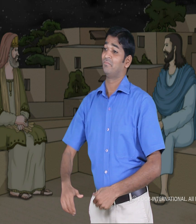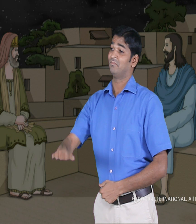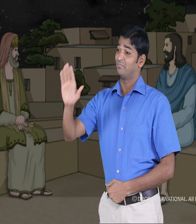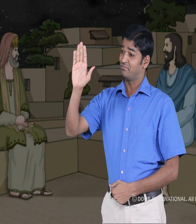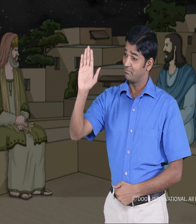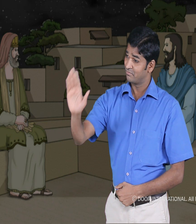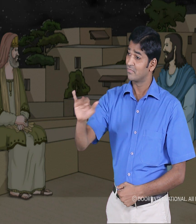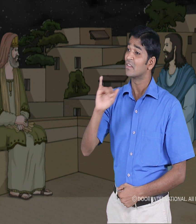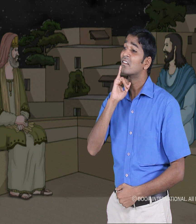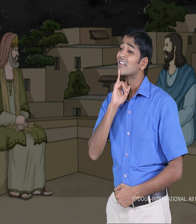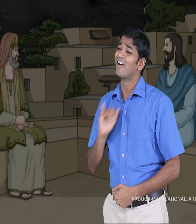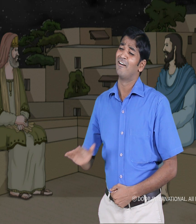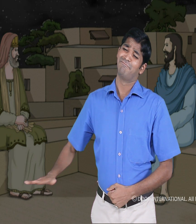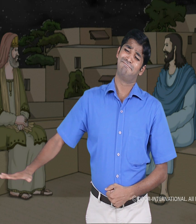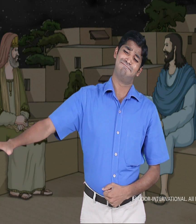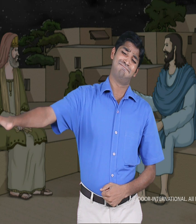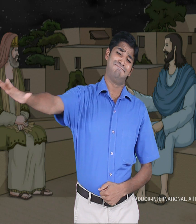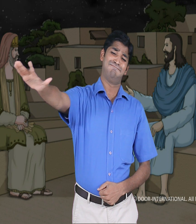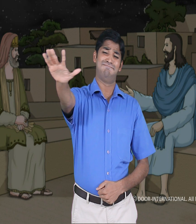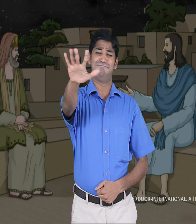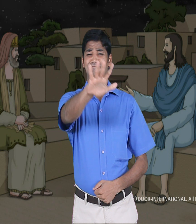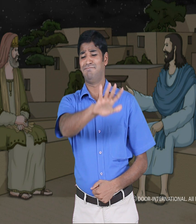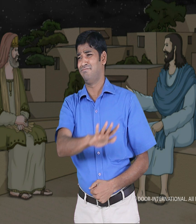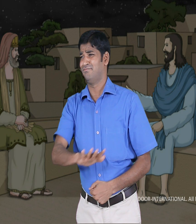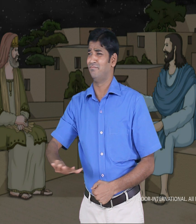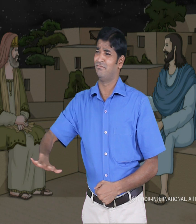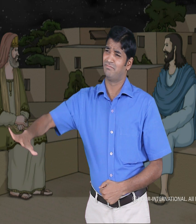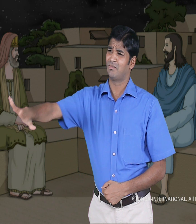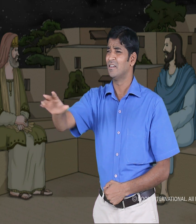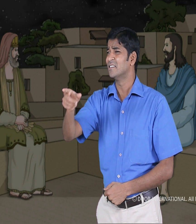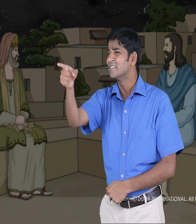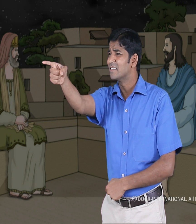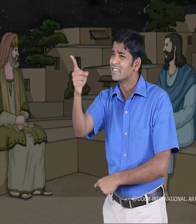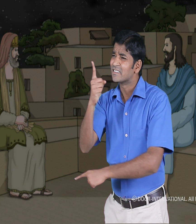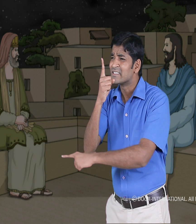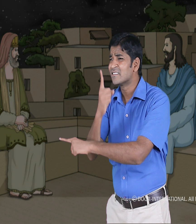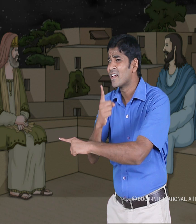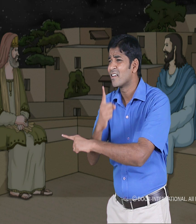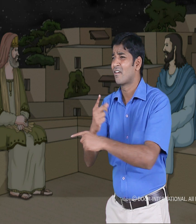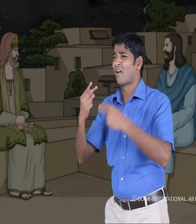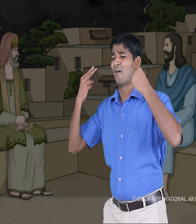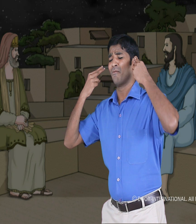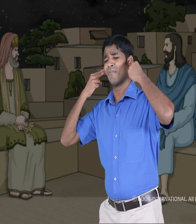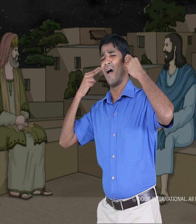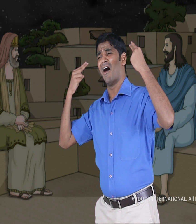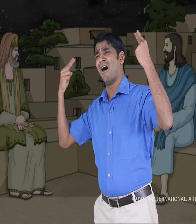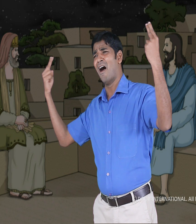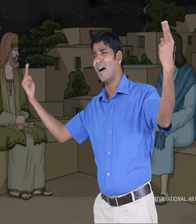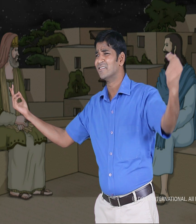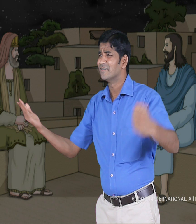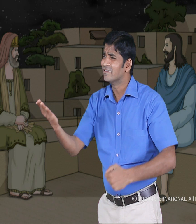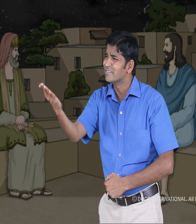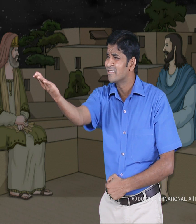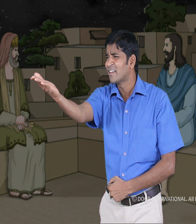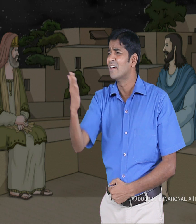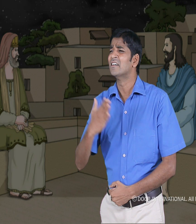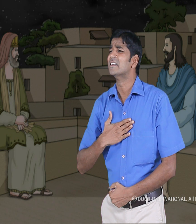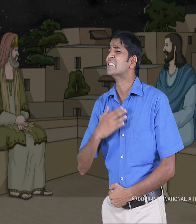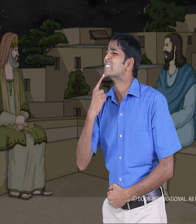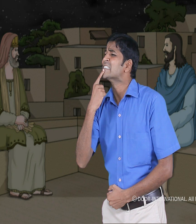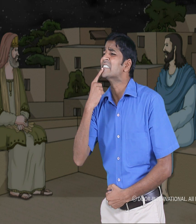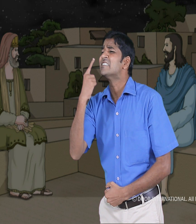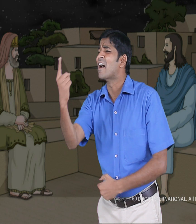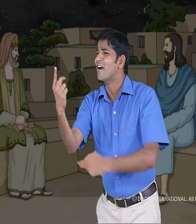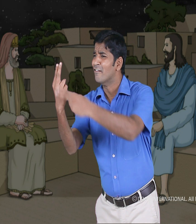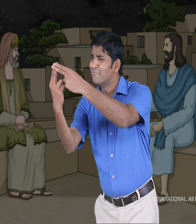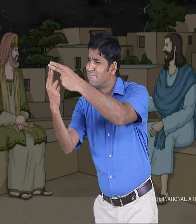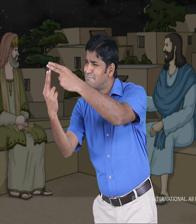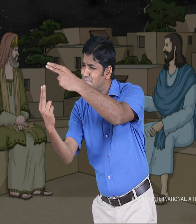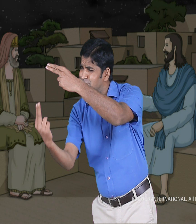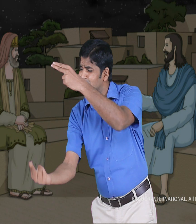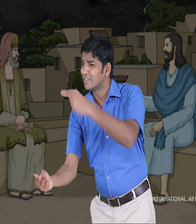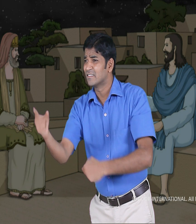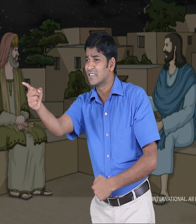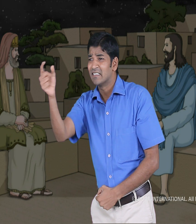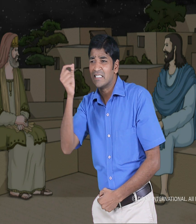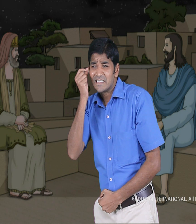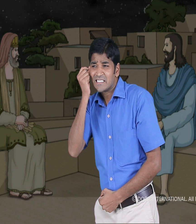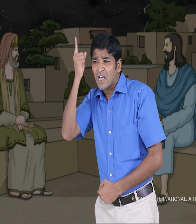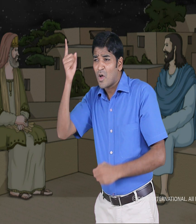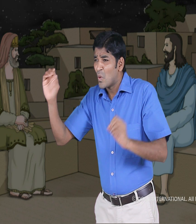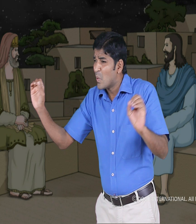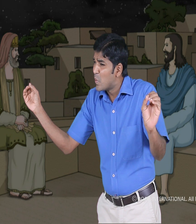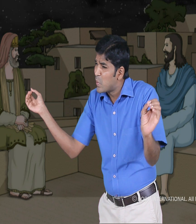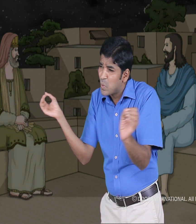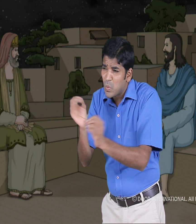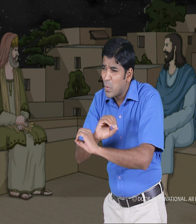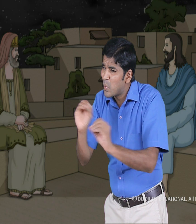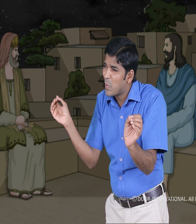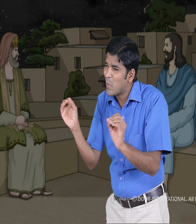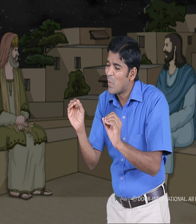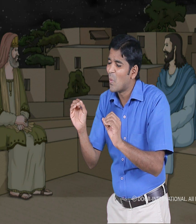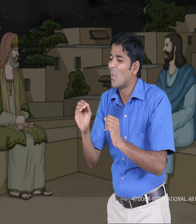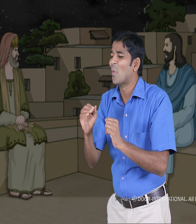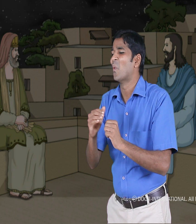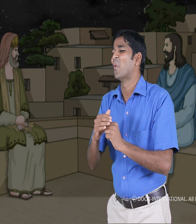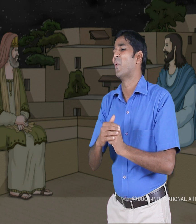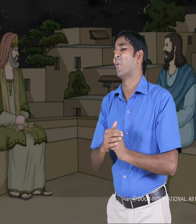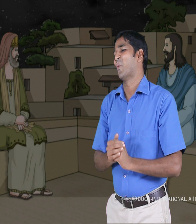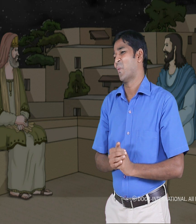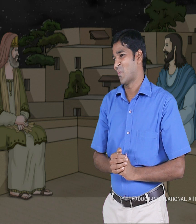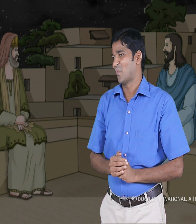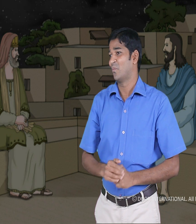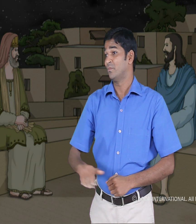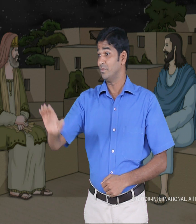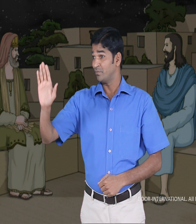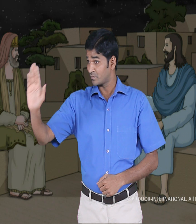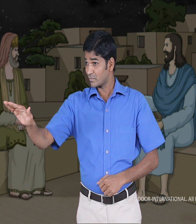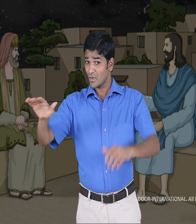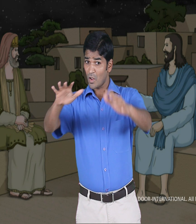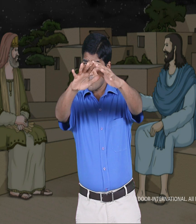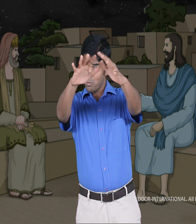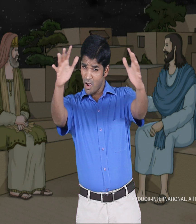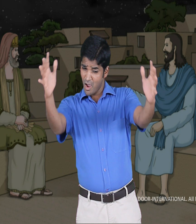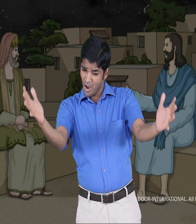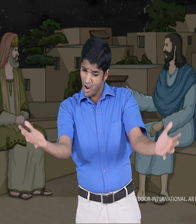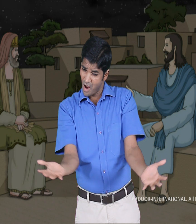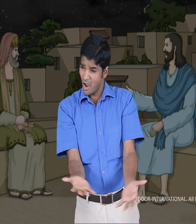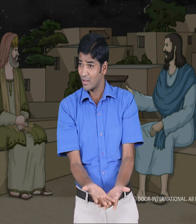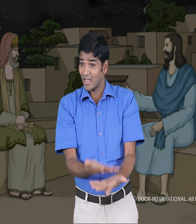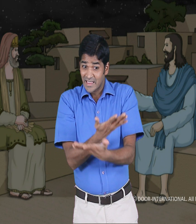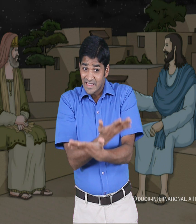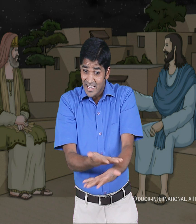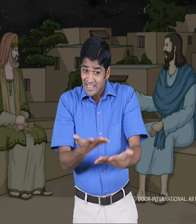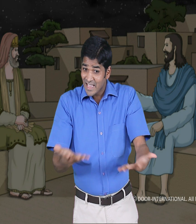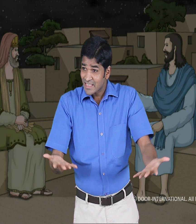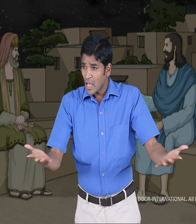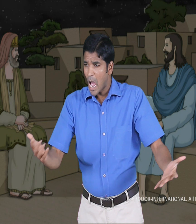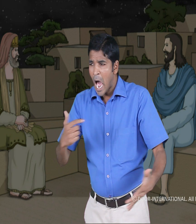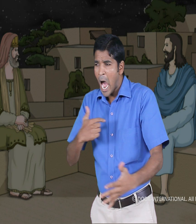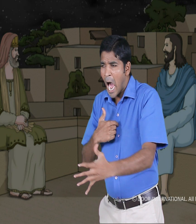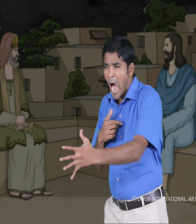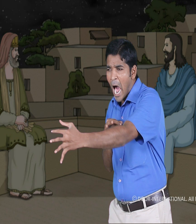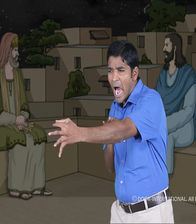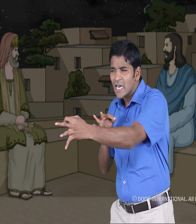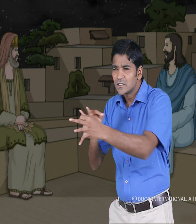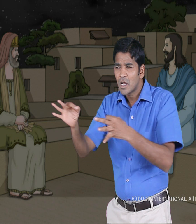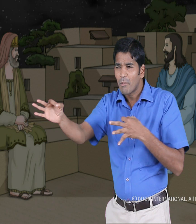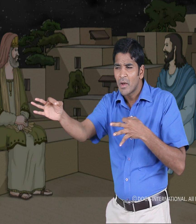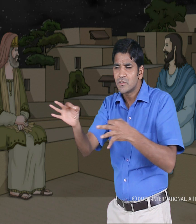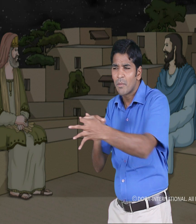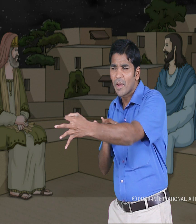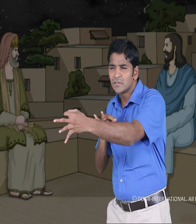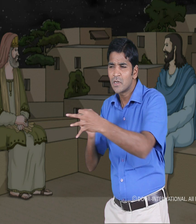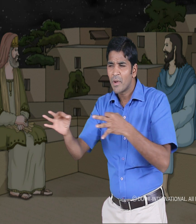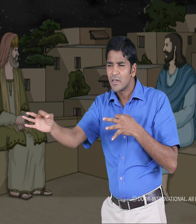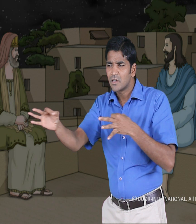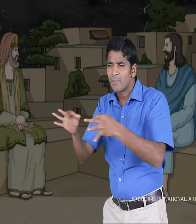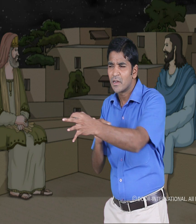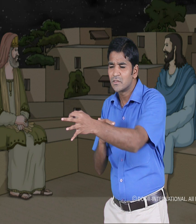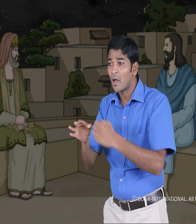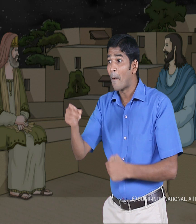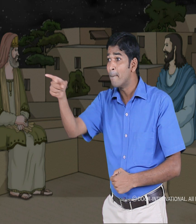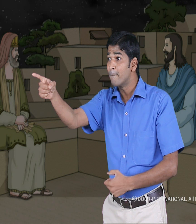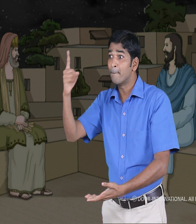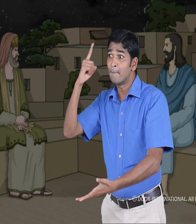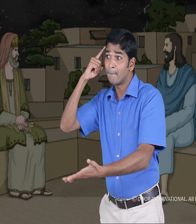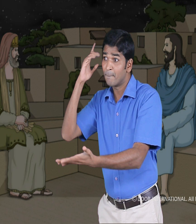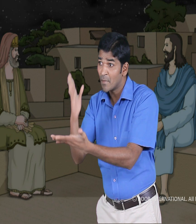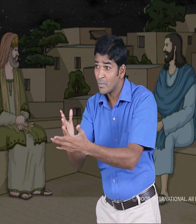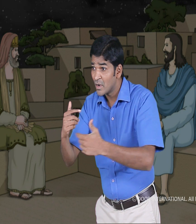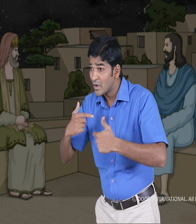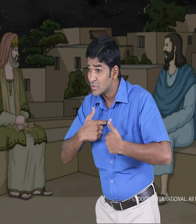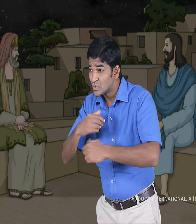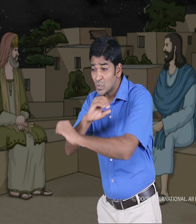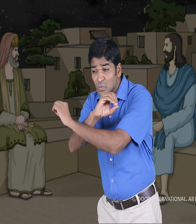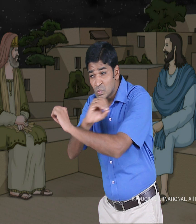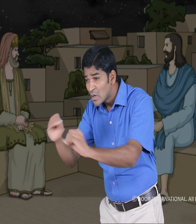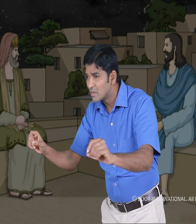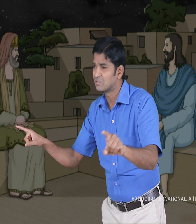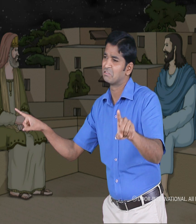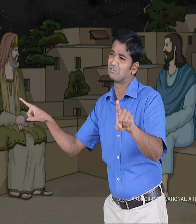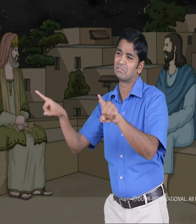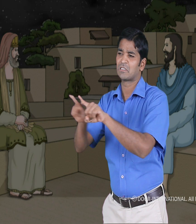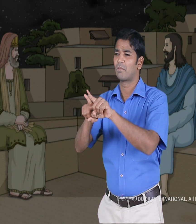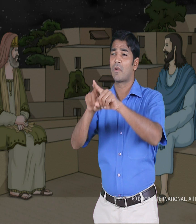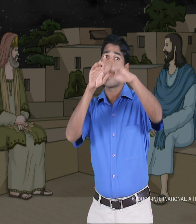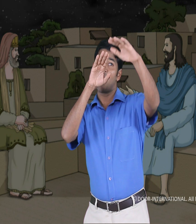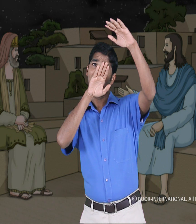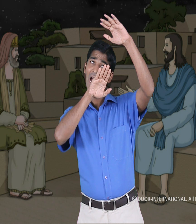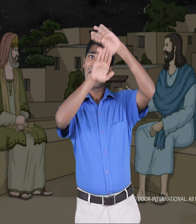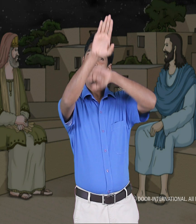Truly, truly, I tell you, we speak of what we know, and we testify to what we have seen, and yet you people do not accept our testimony.